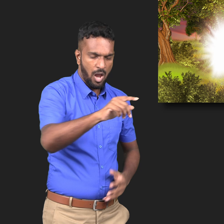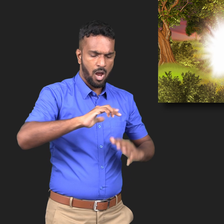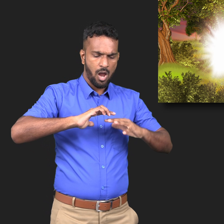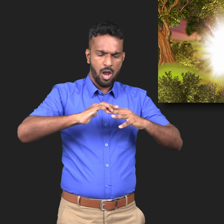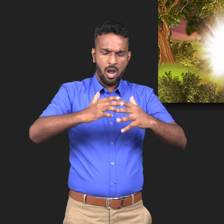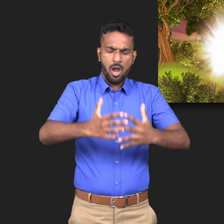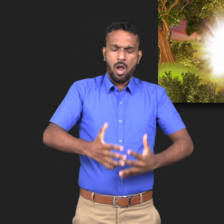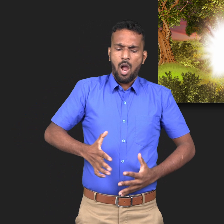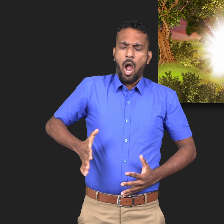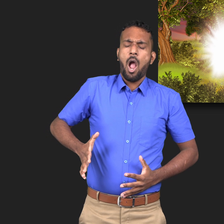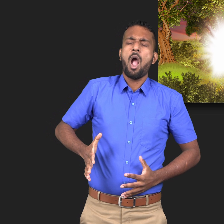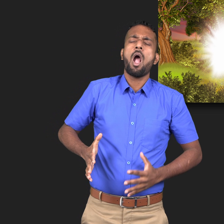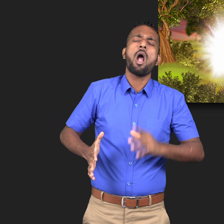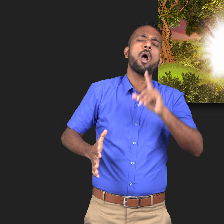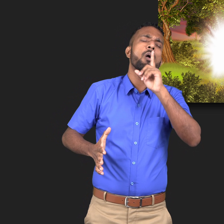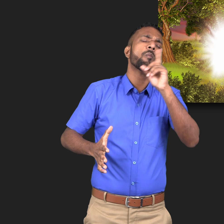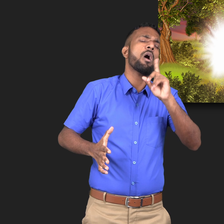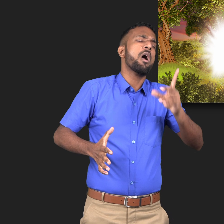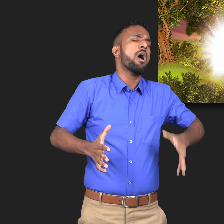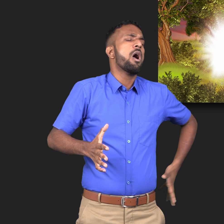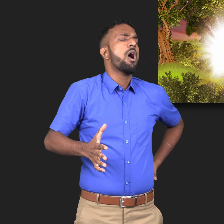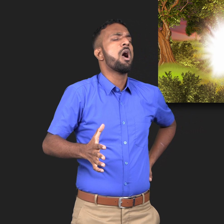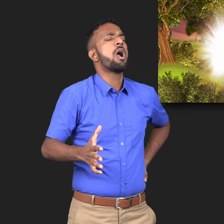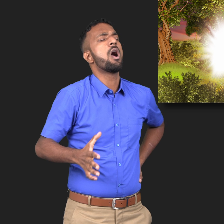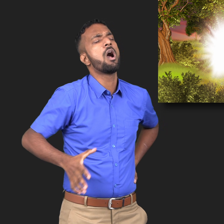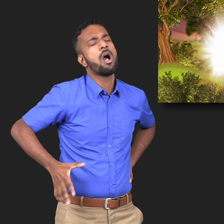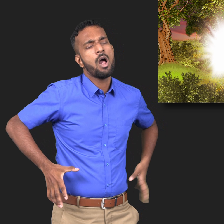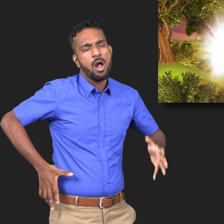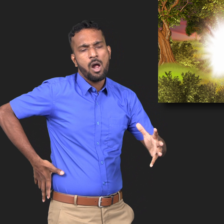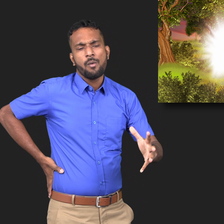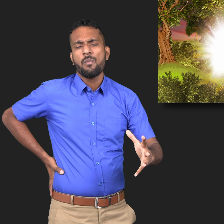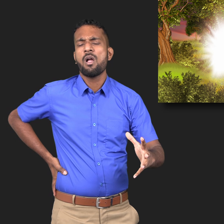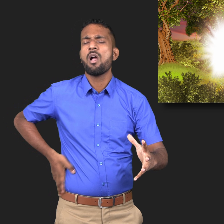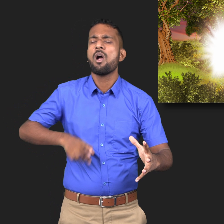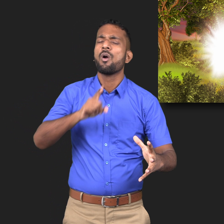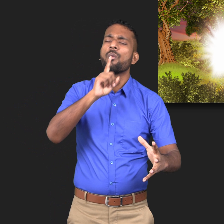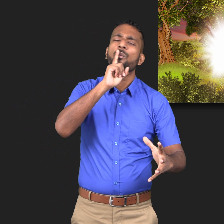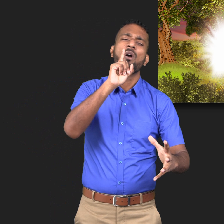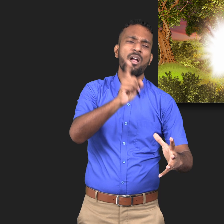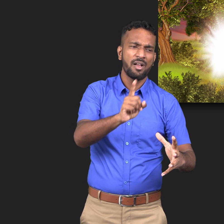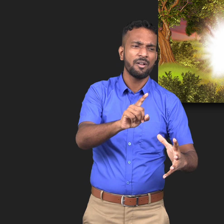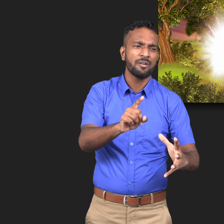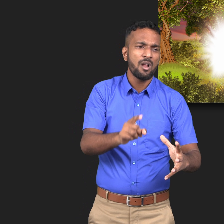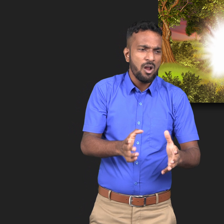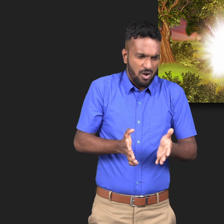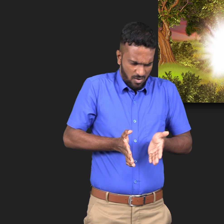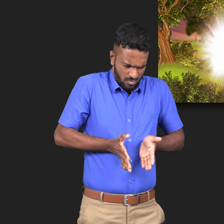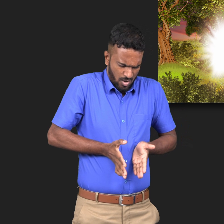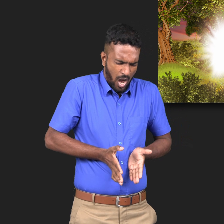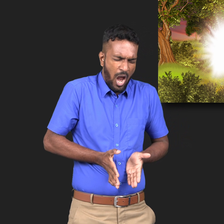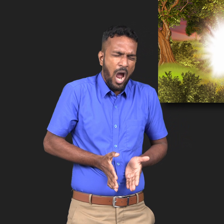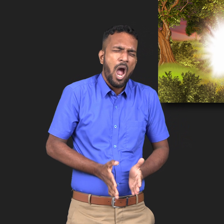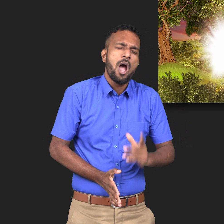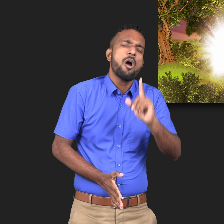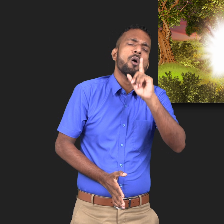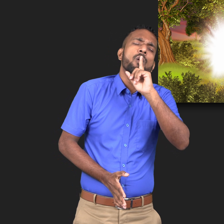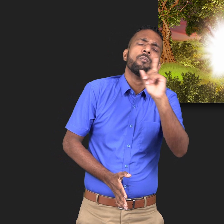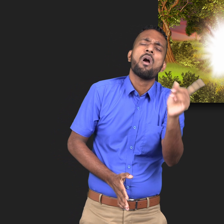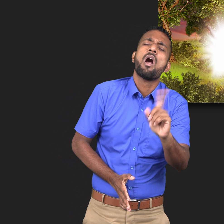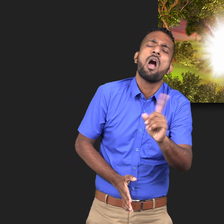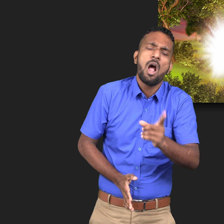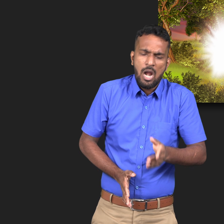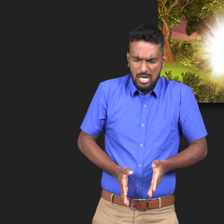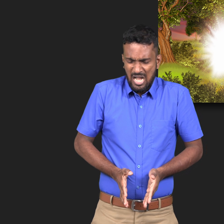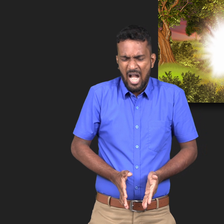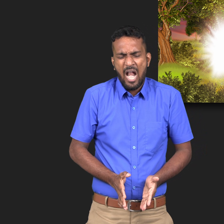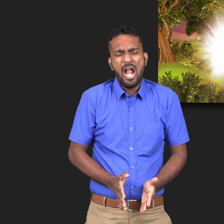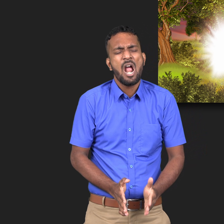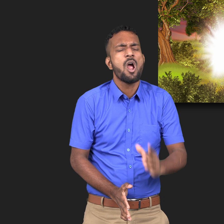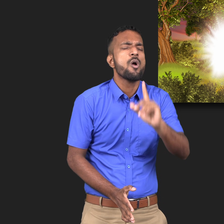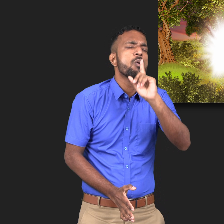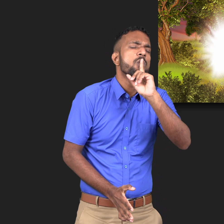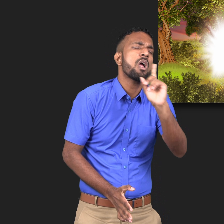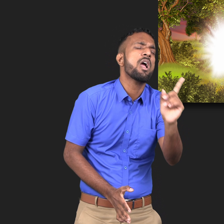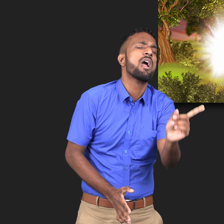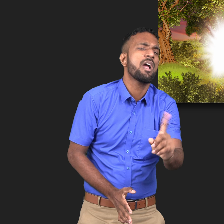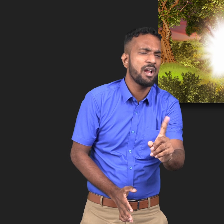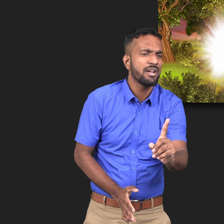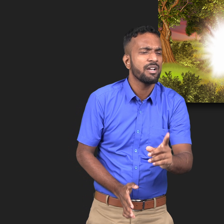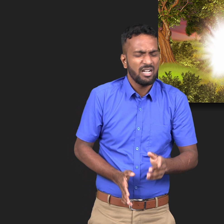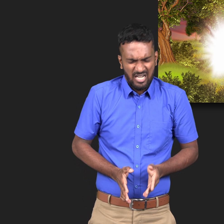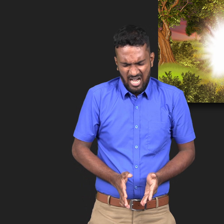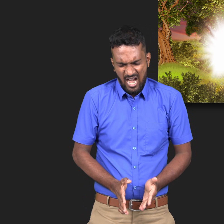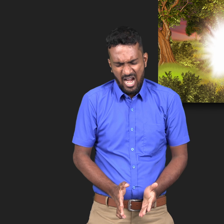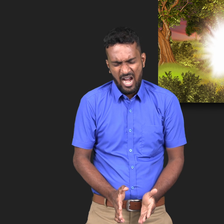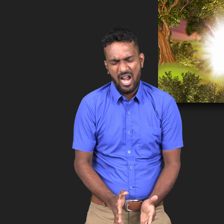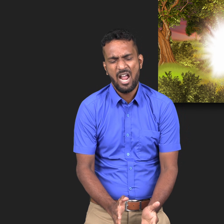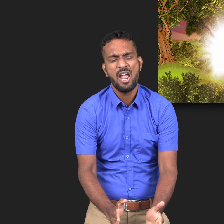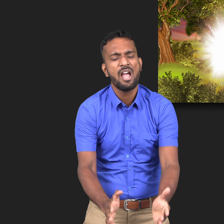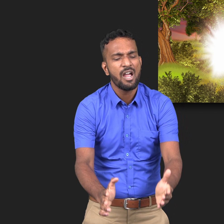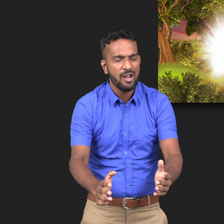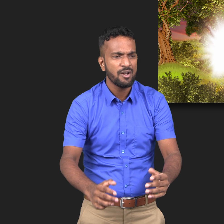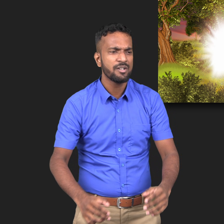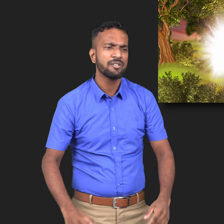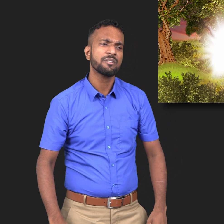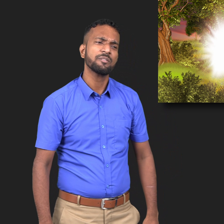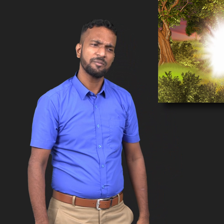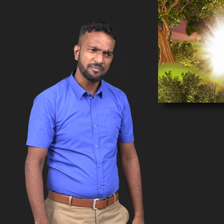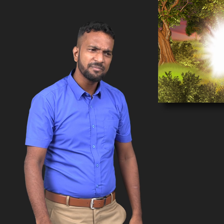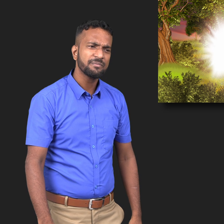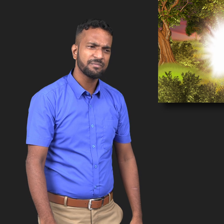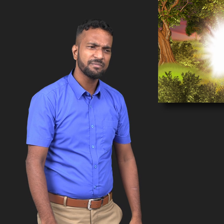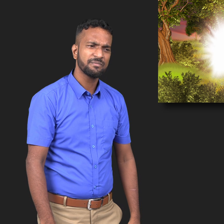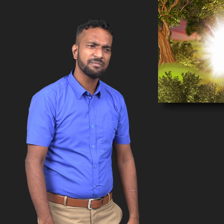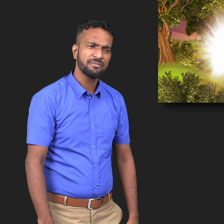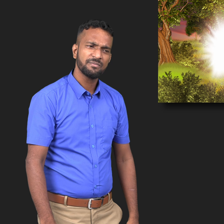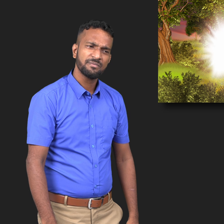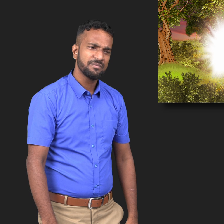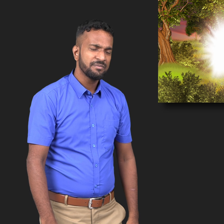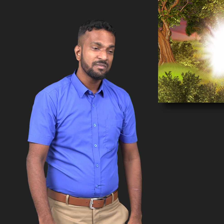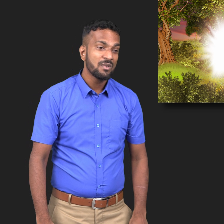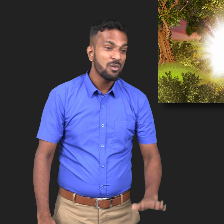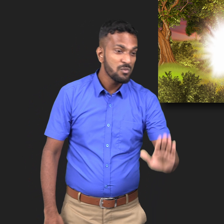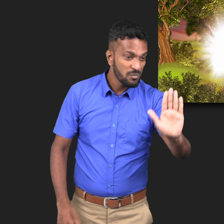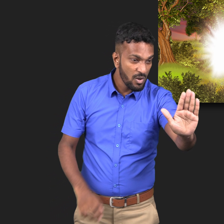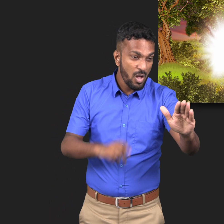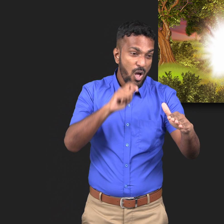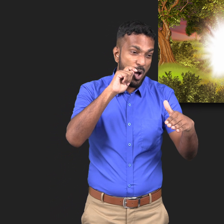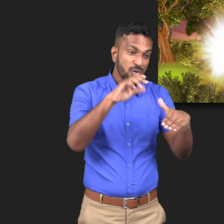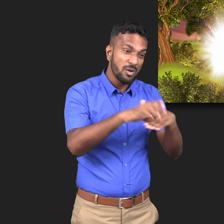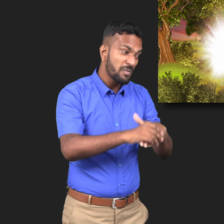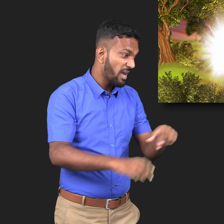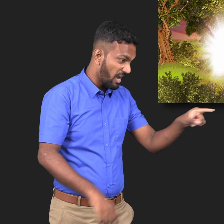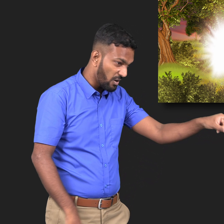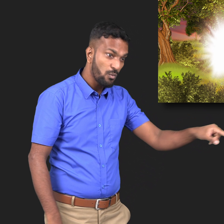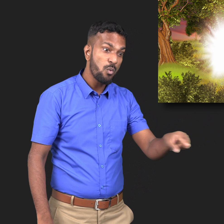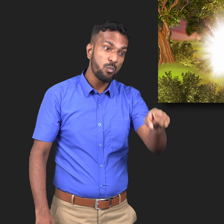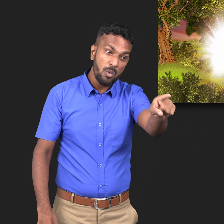in pain you will bring forth children.